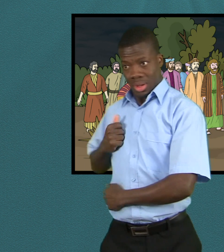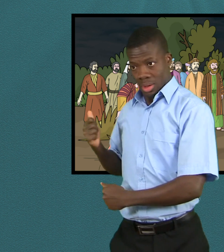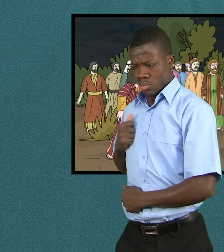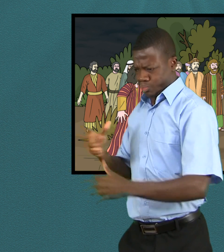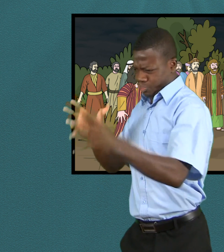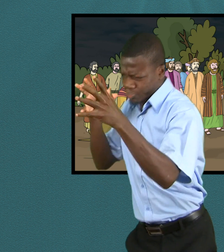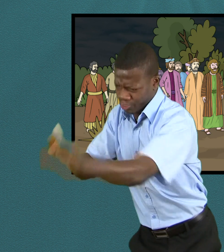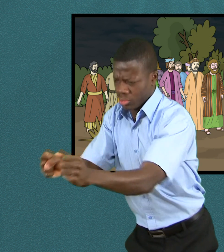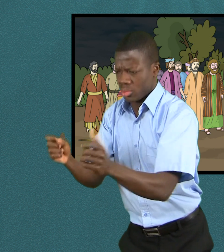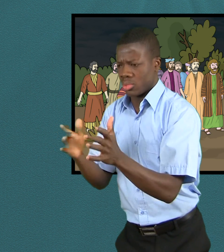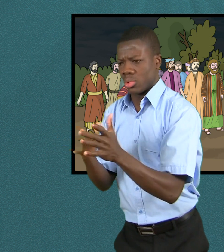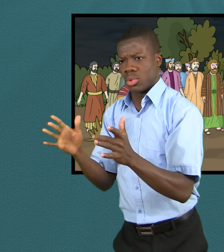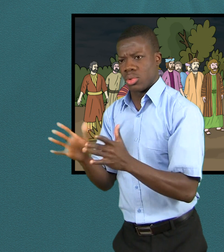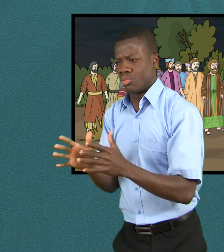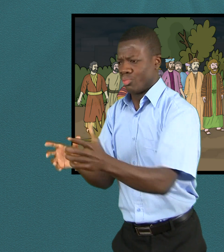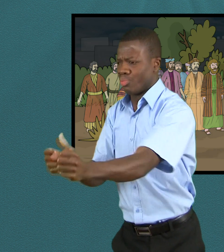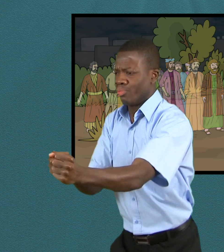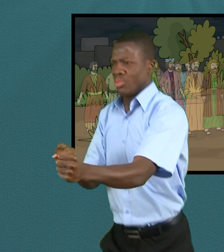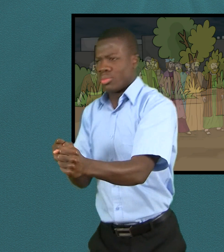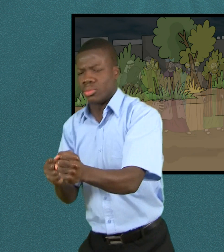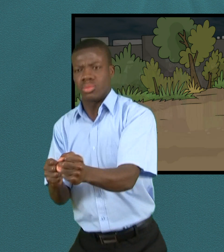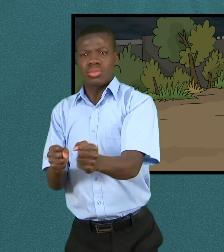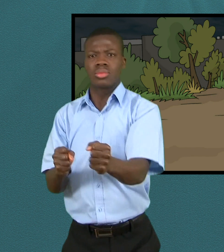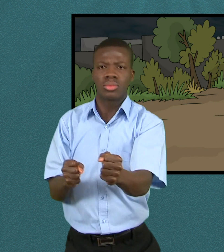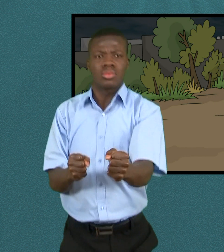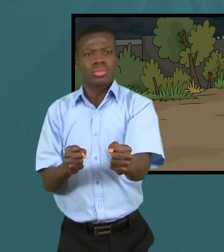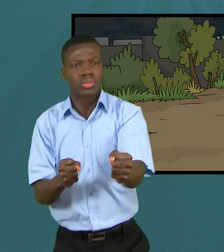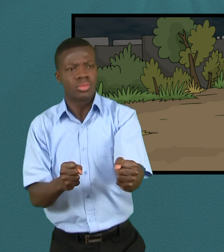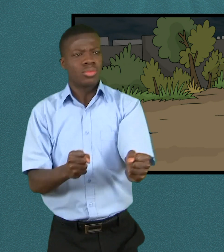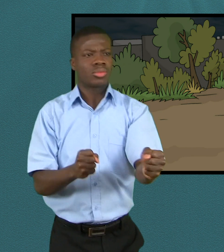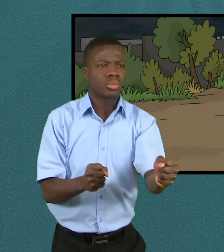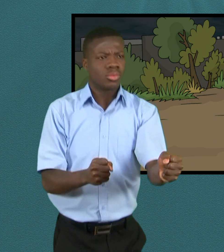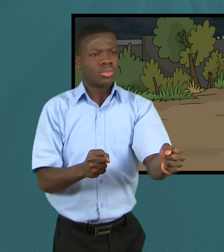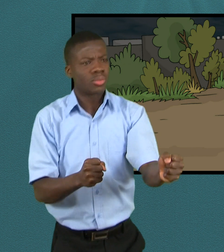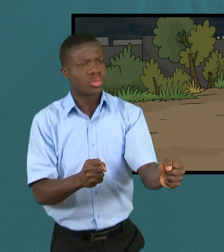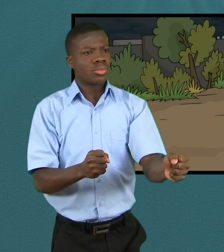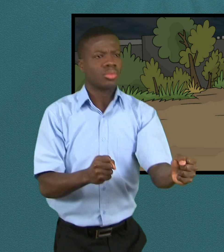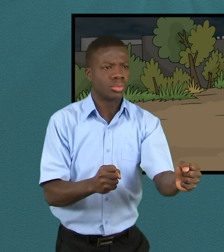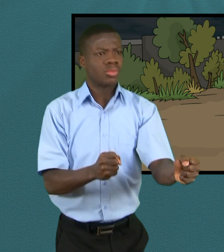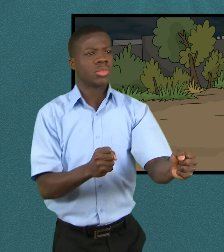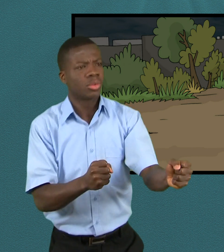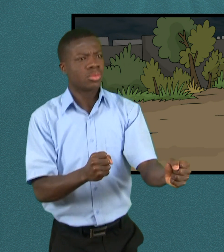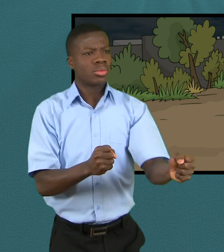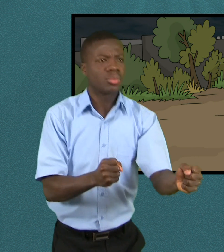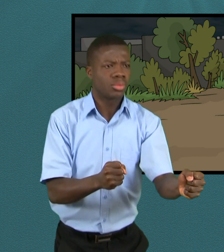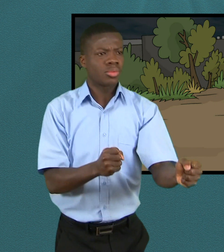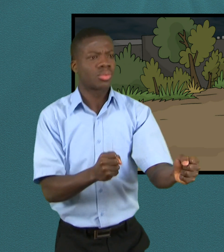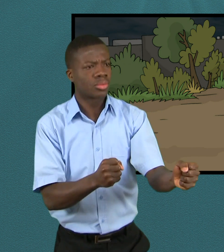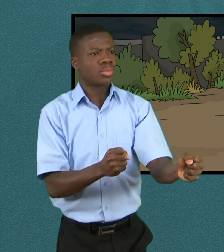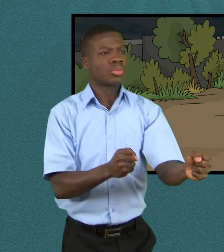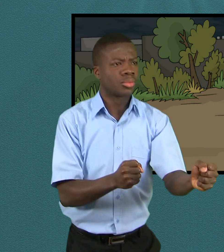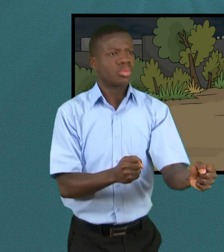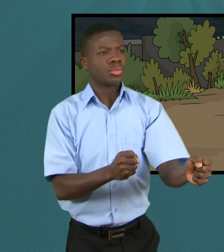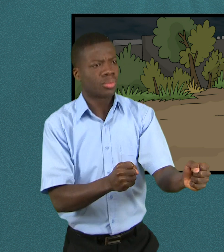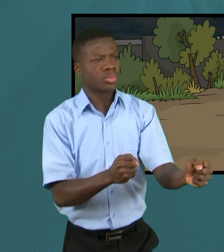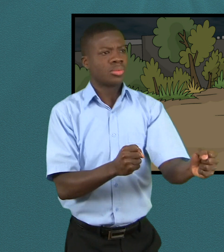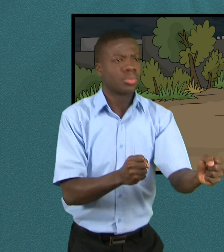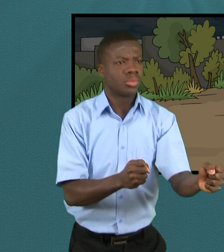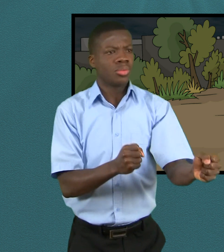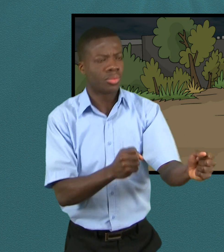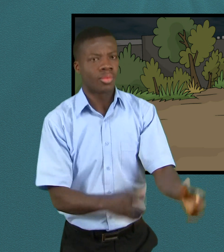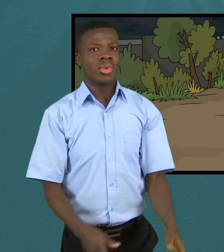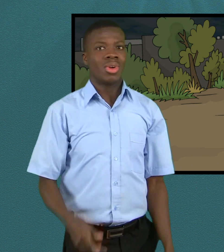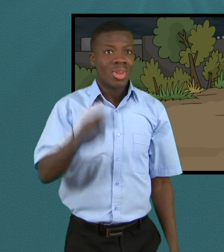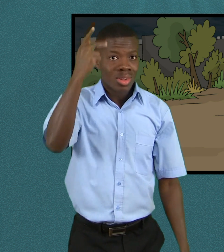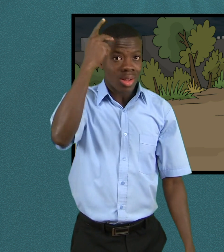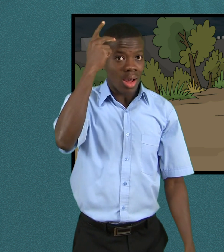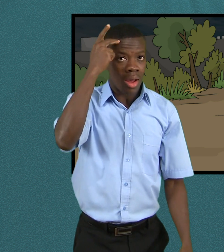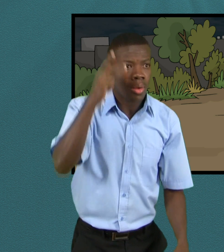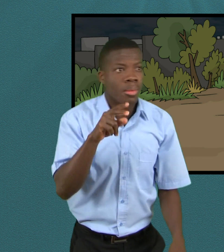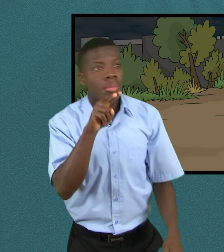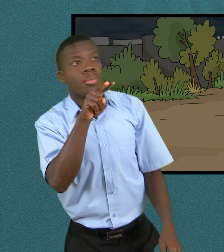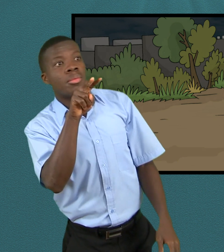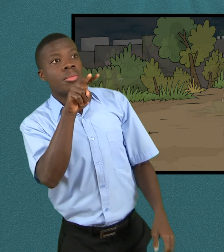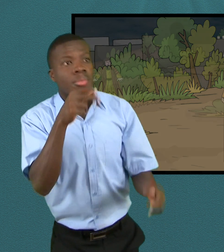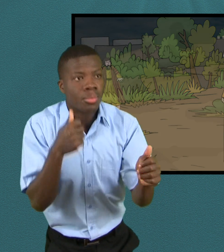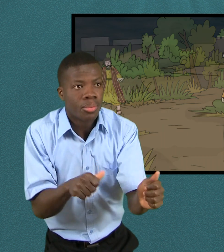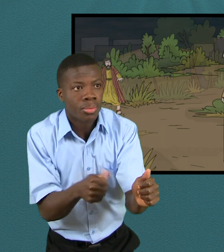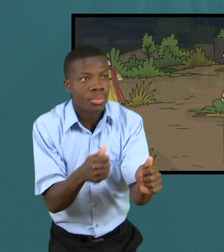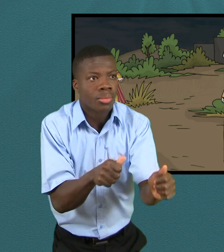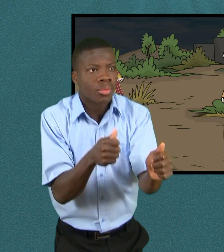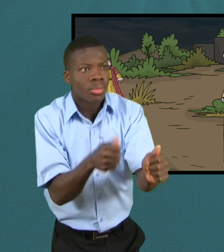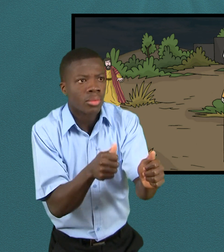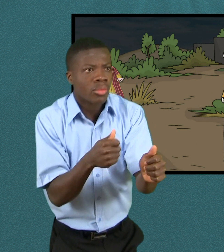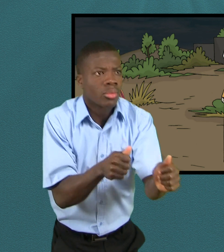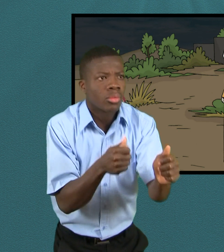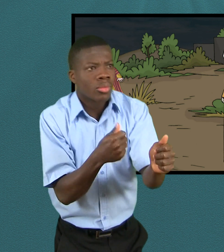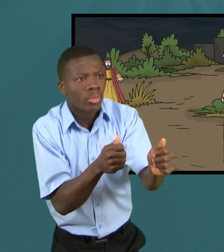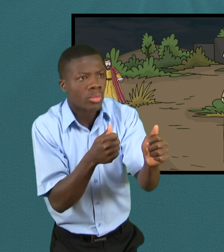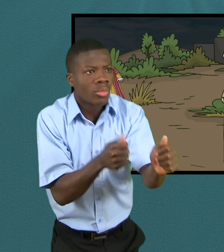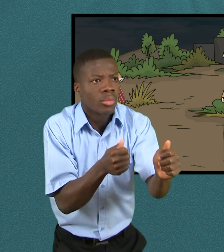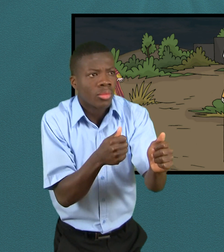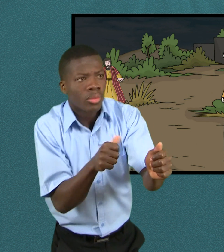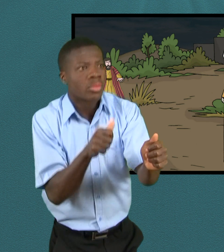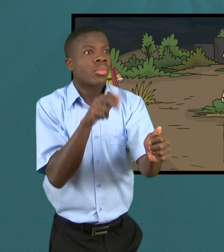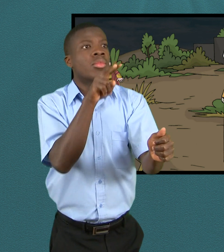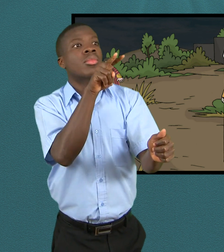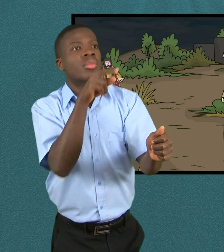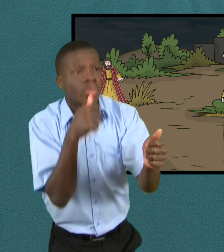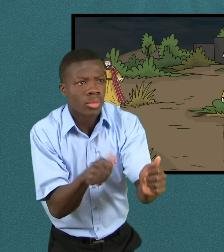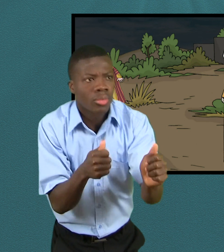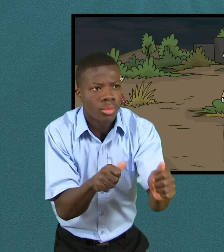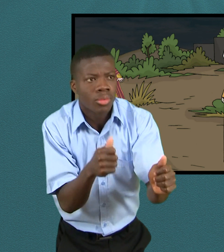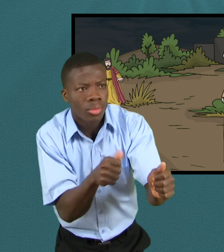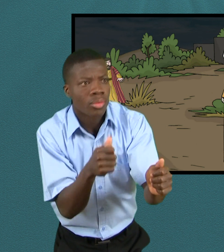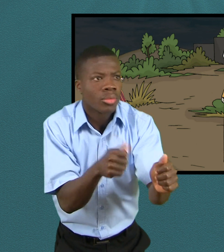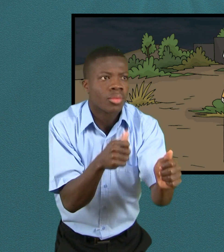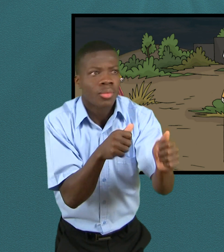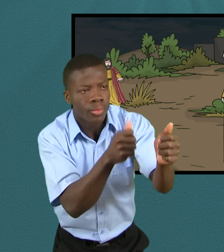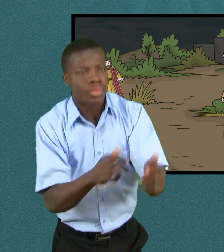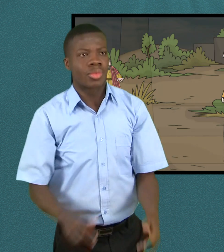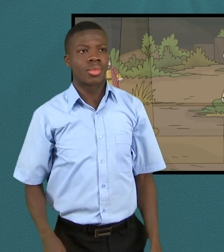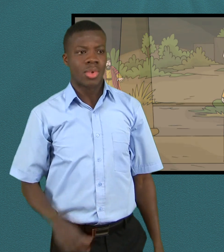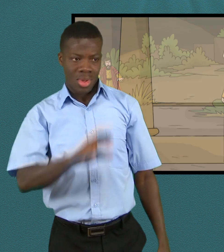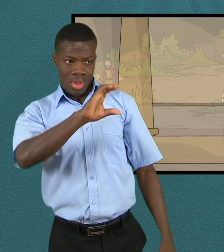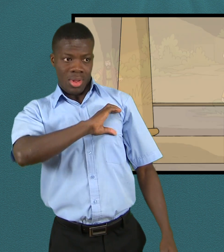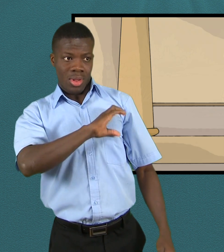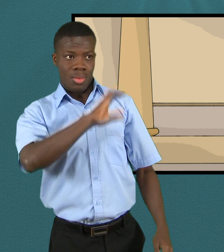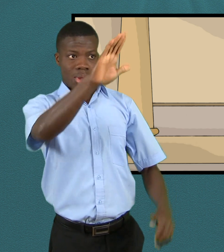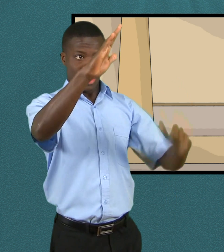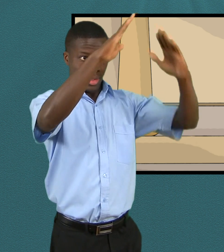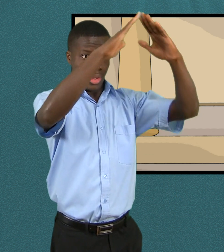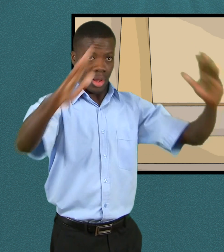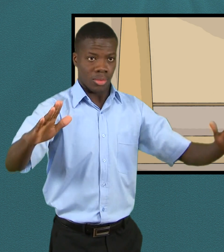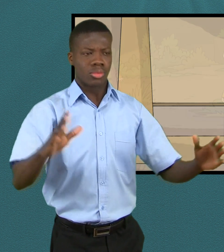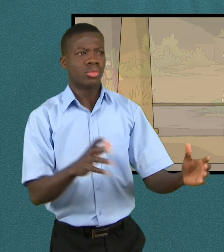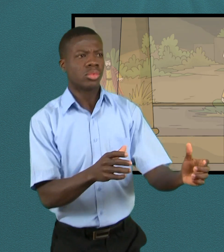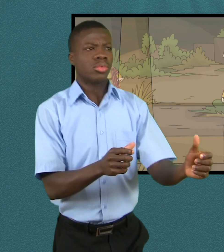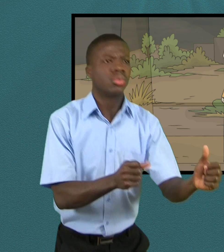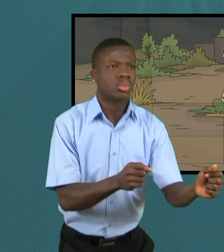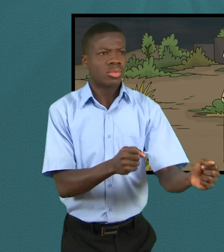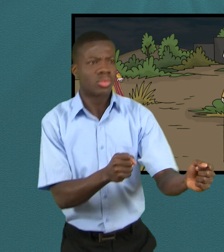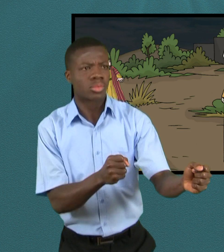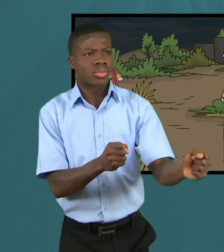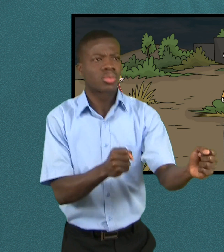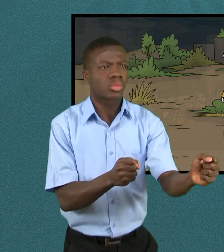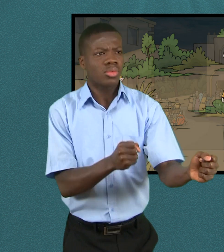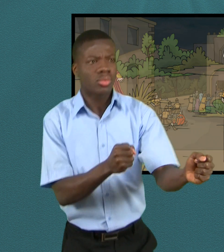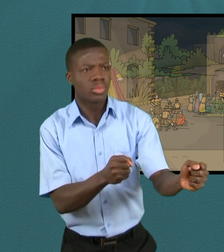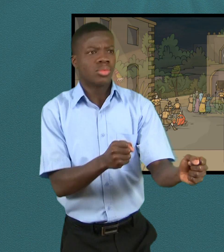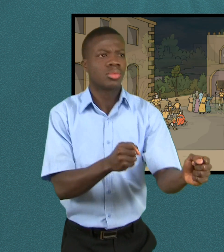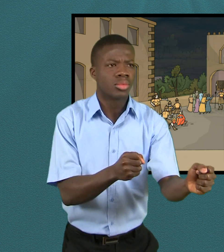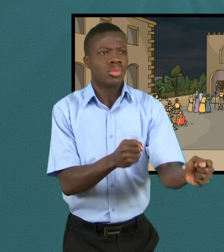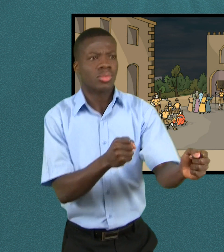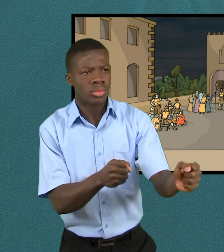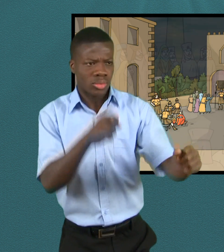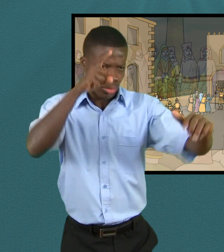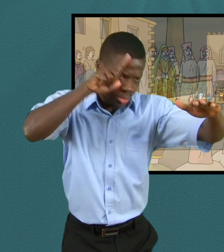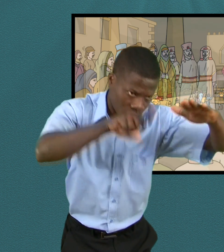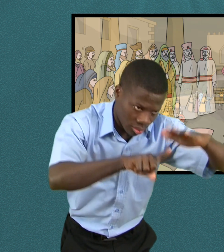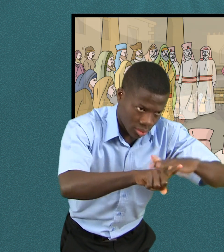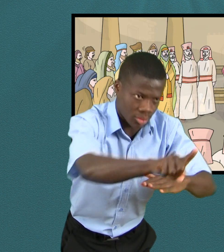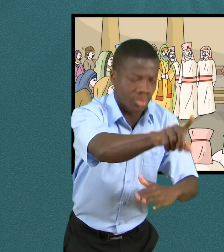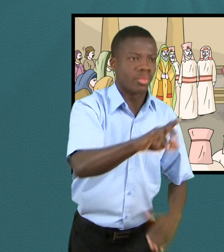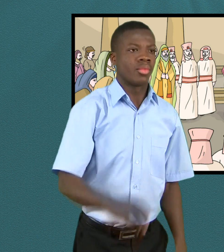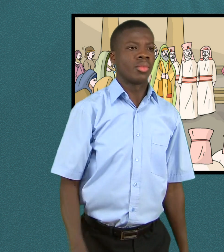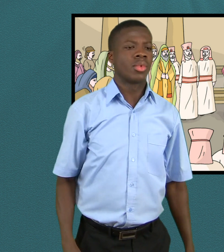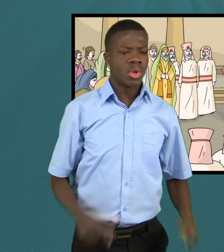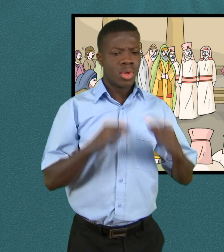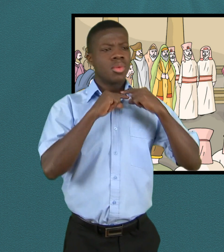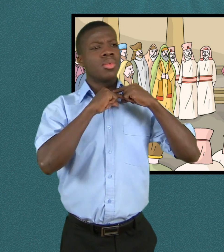Those who had arrested Jesus led Him away to the house of Caiaphas the high priest, where the scribes and elders had gathered.